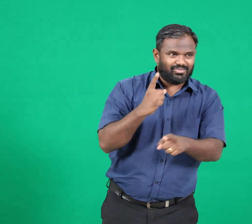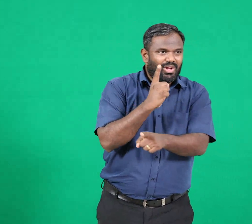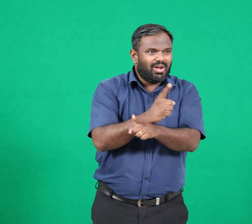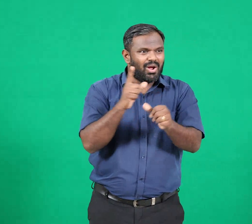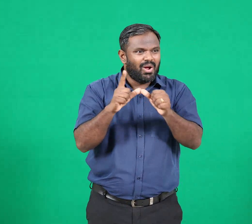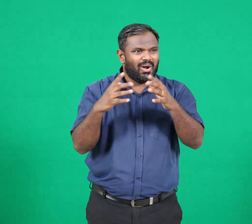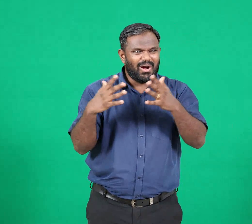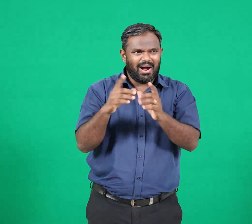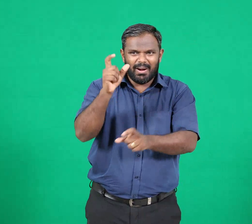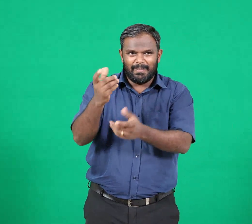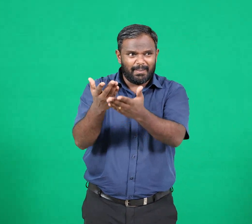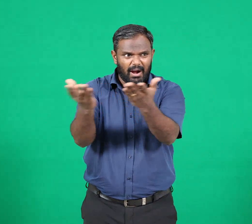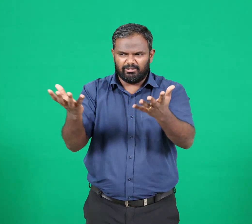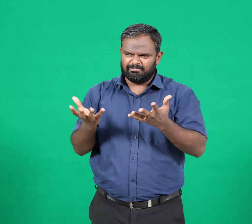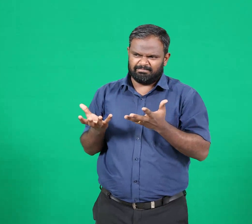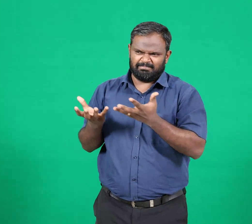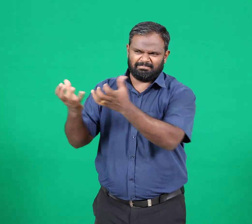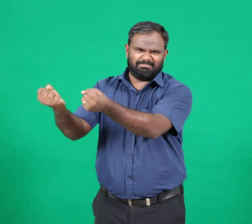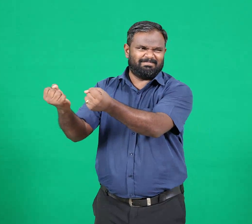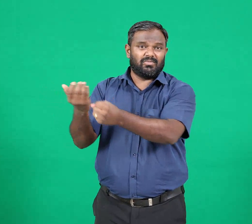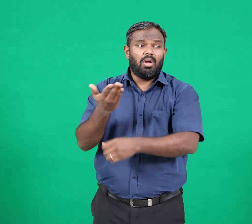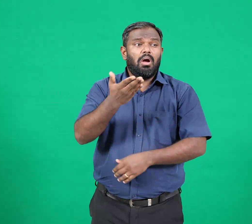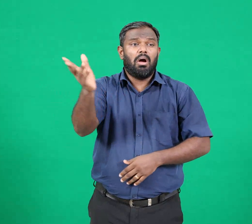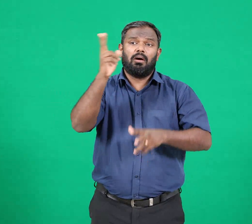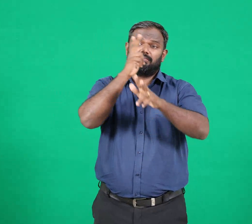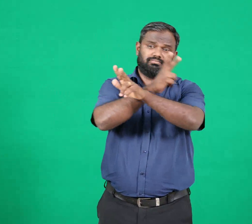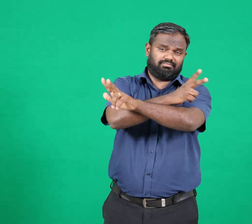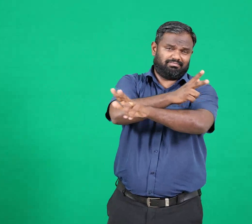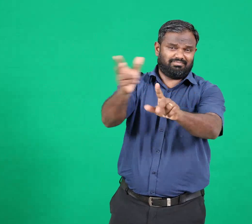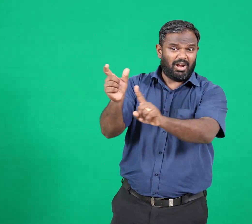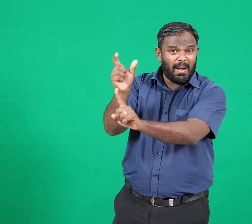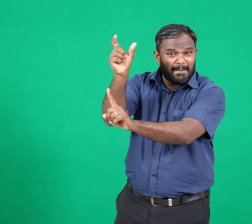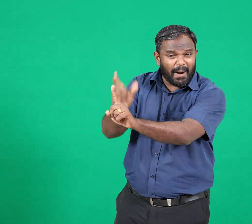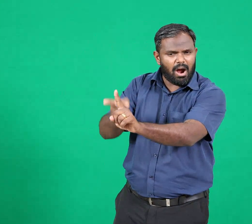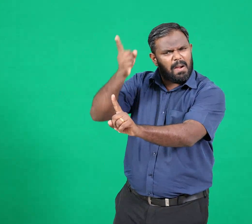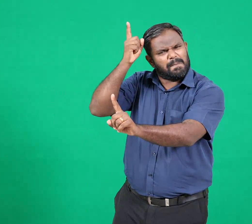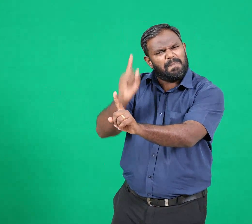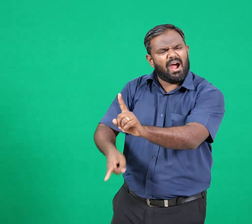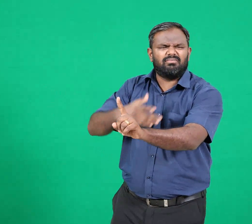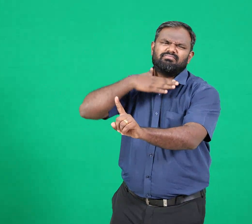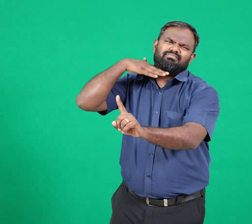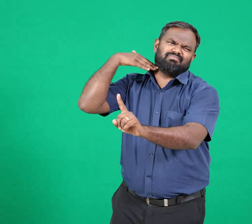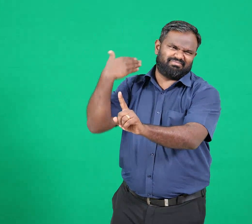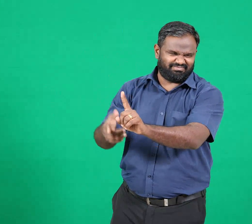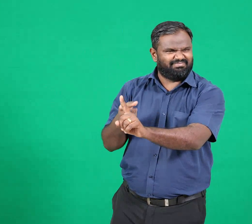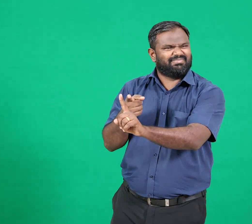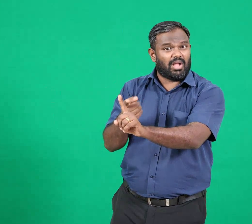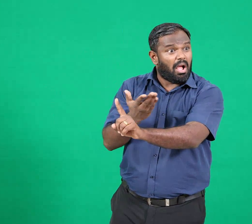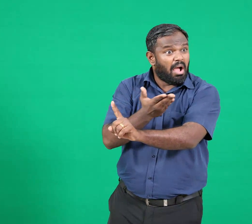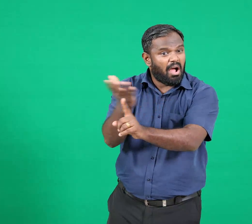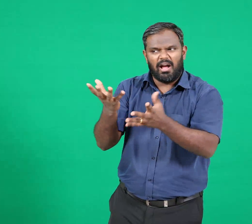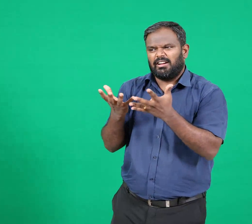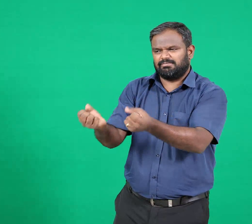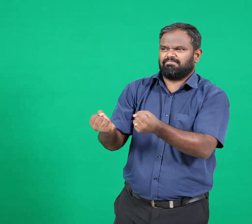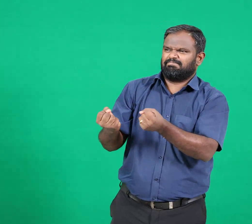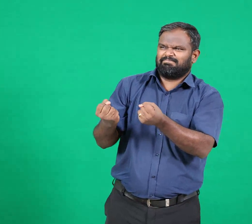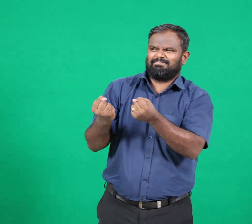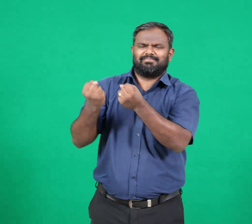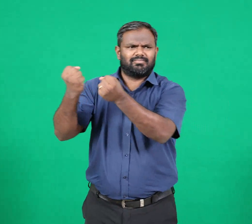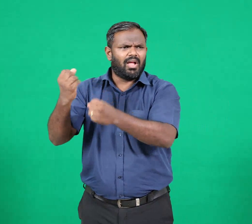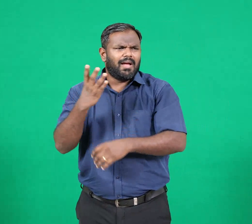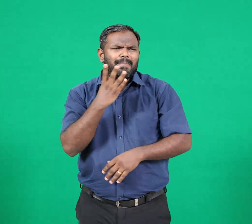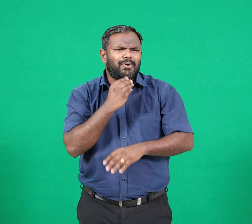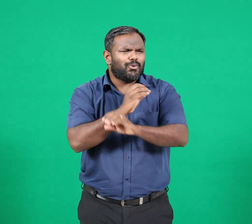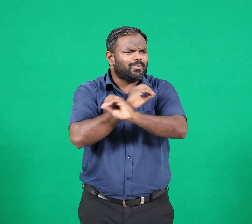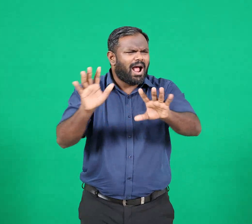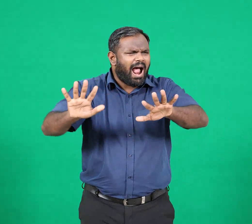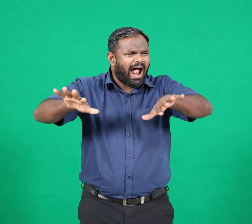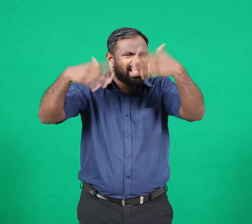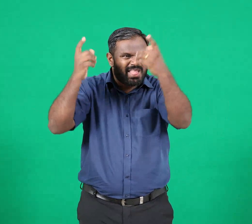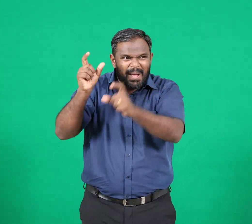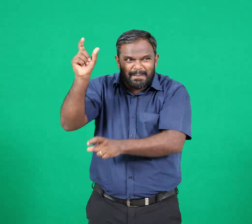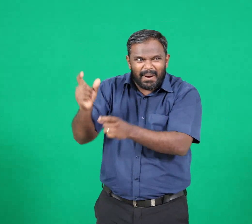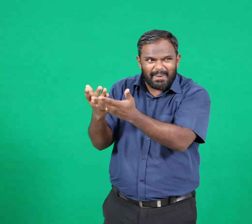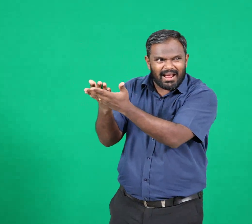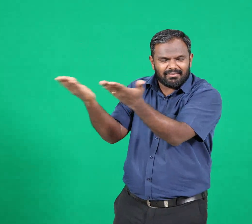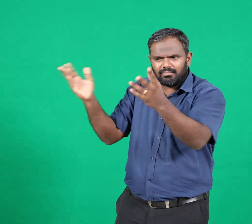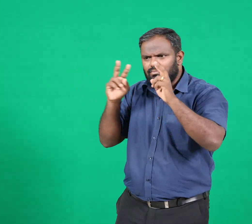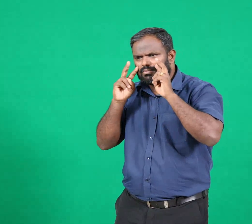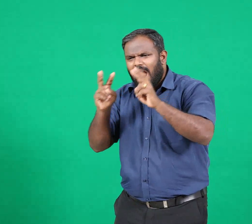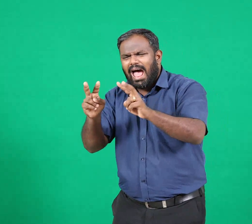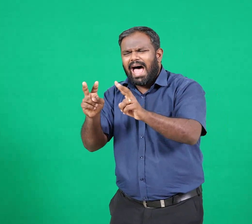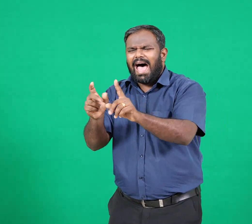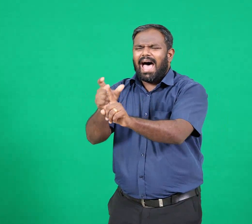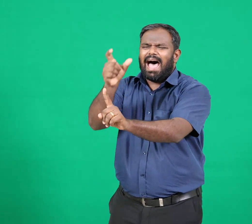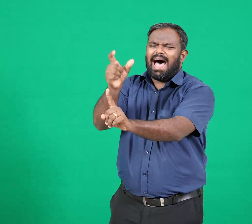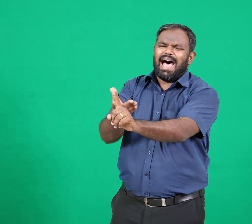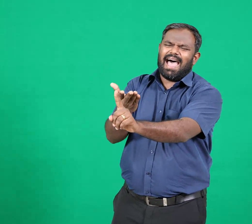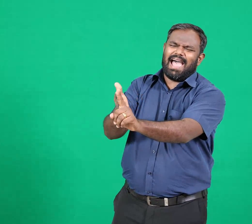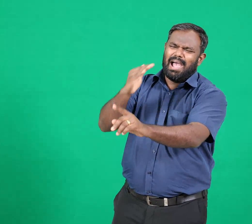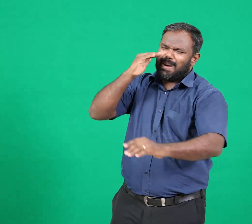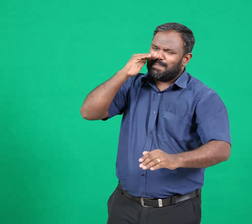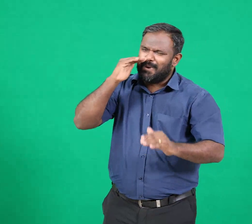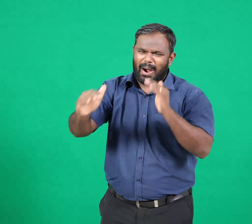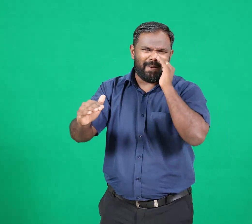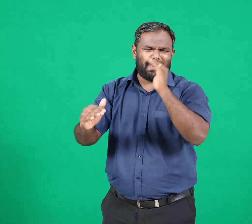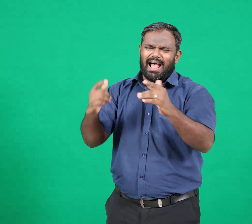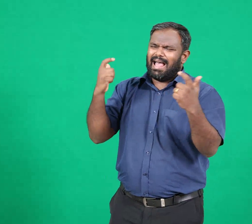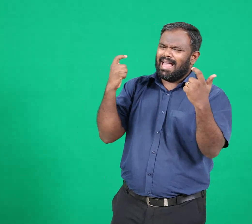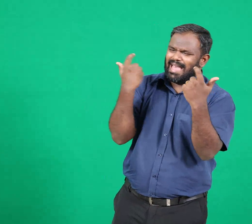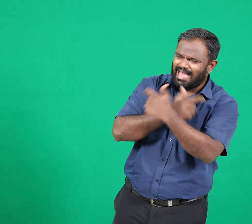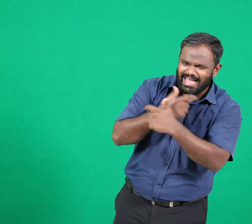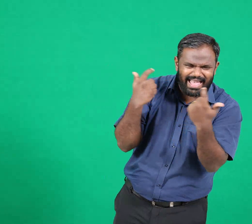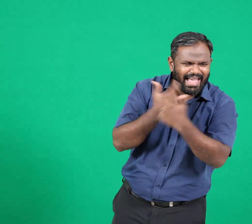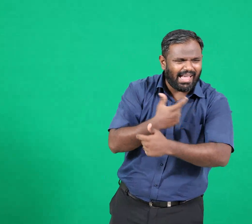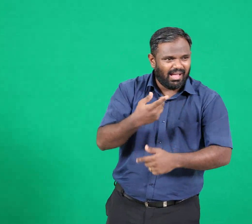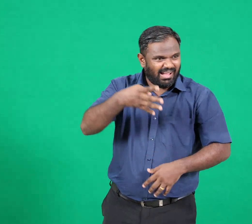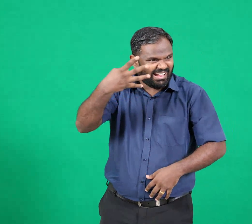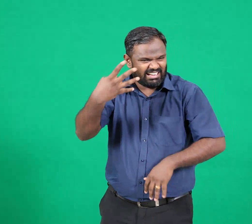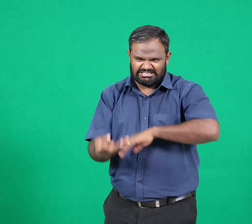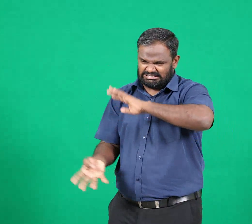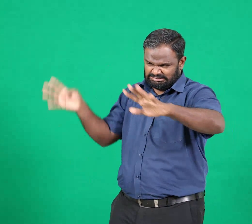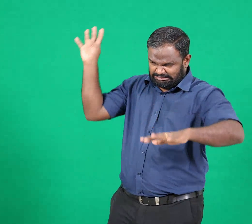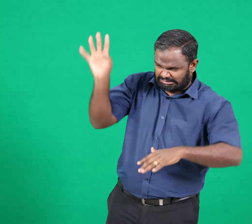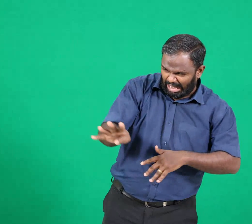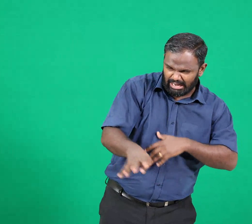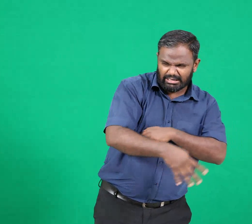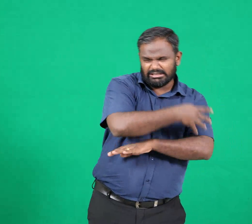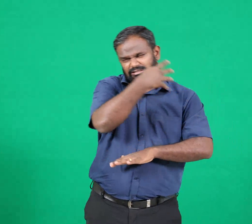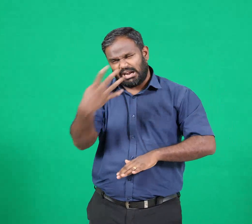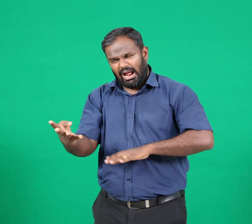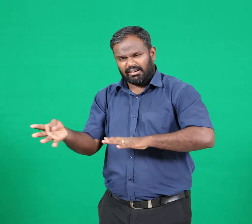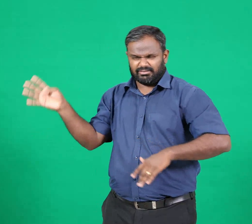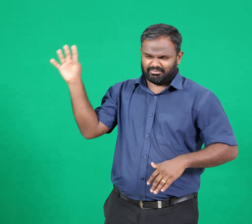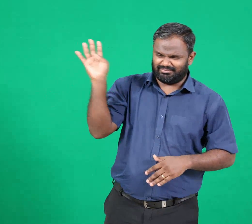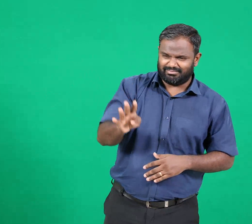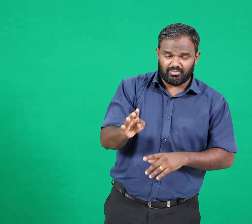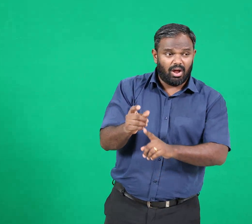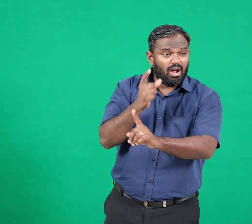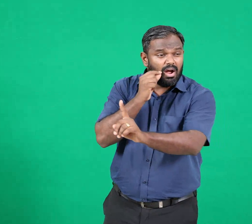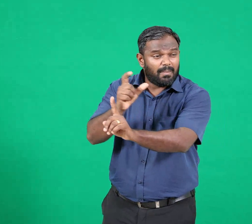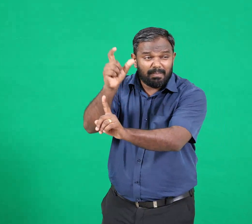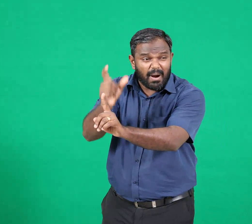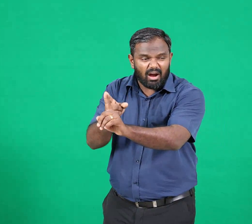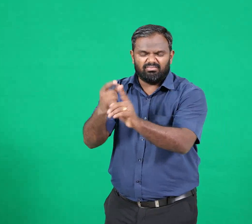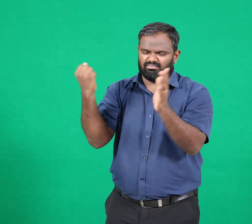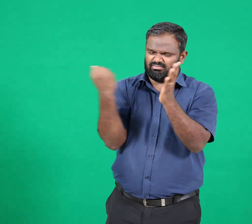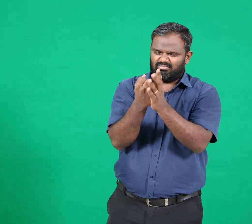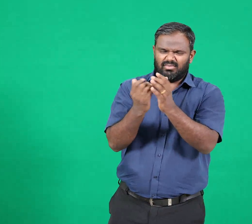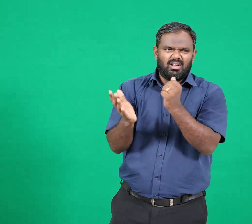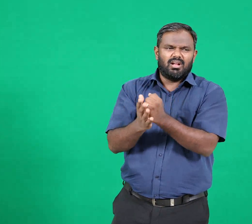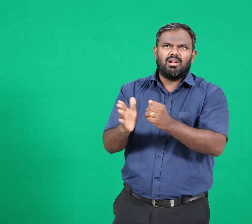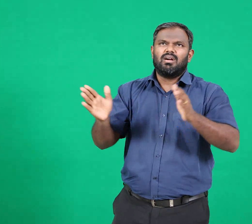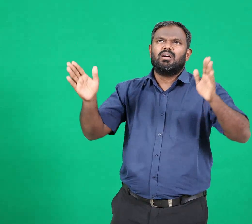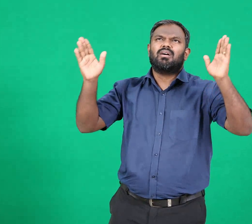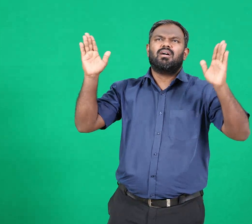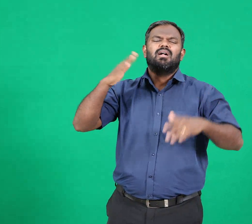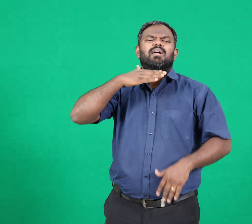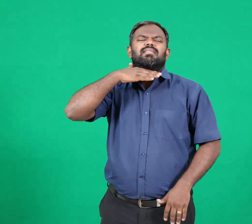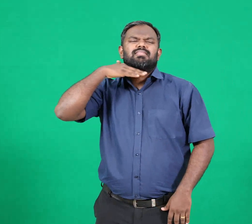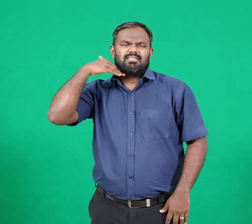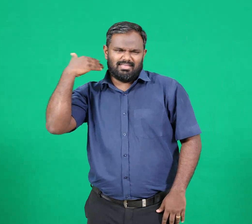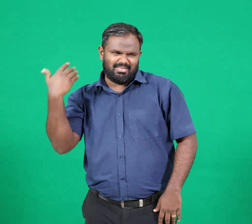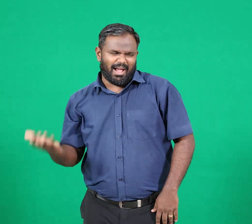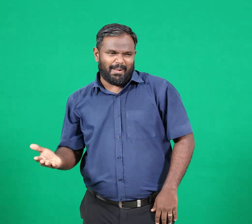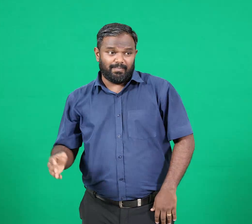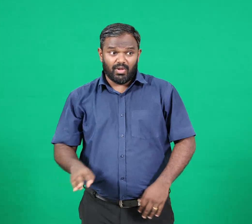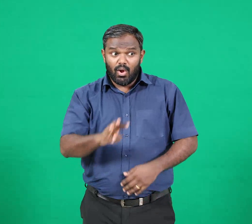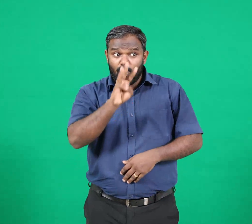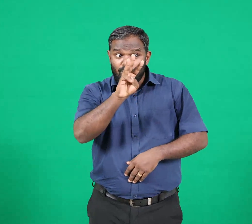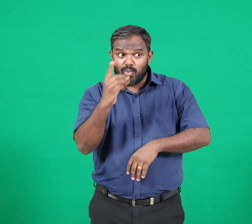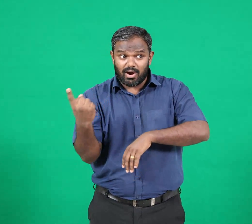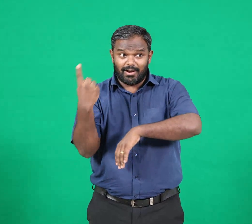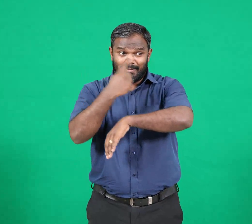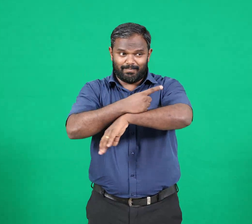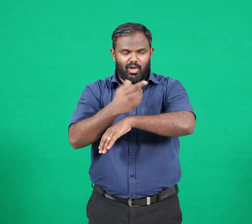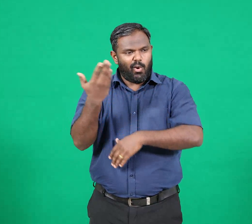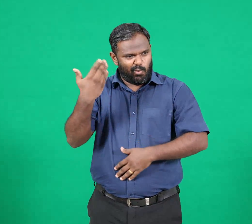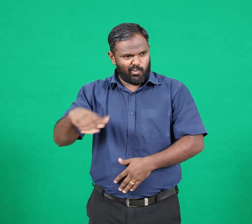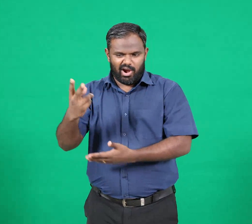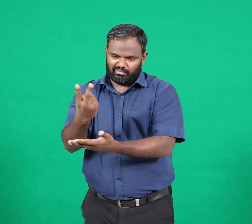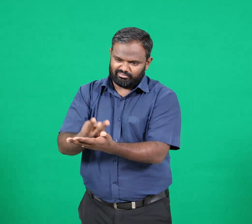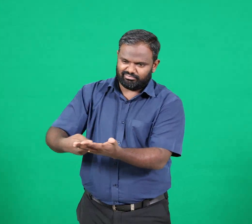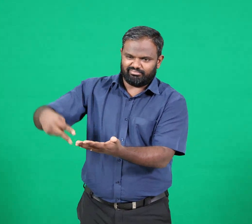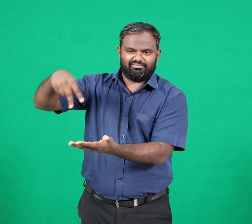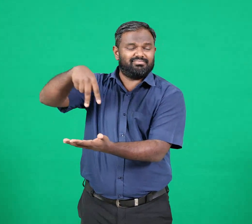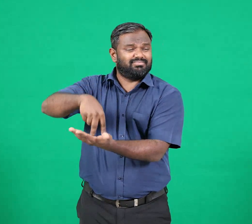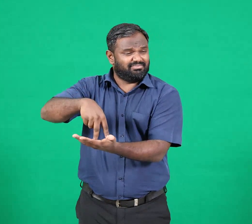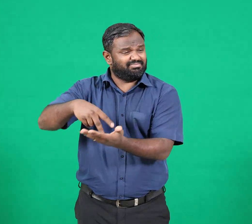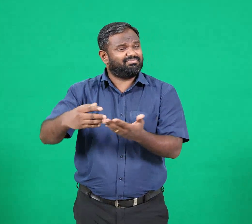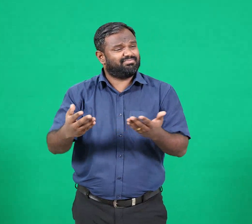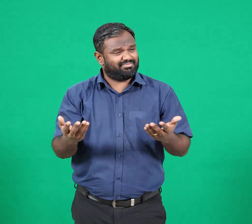They will condemn Him to death and will deliver Him over to the Gentiles to be mocked and flogged and crucified.